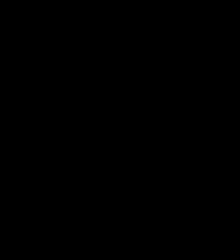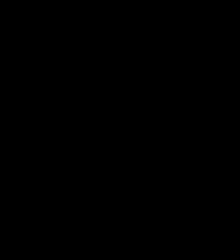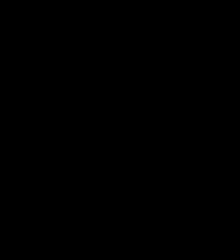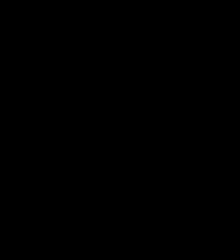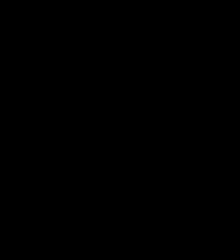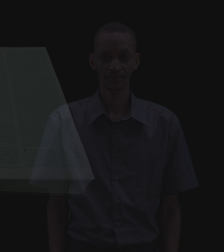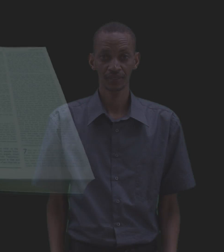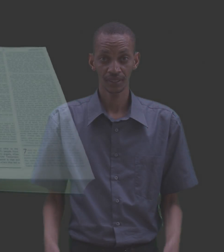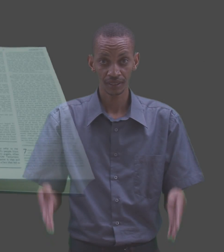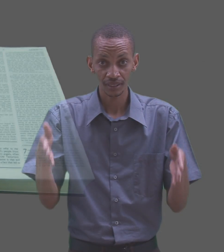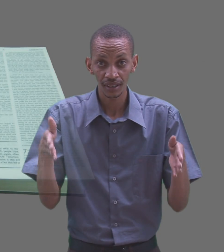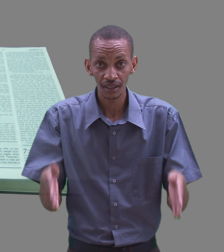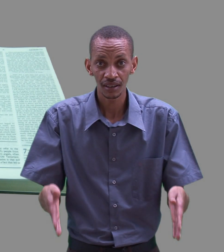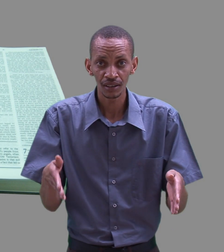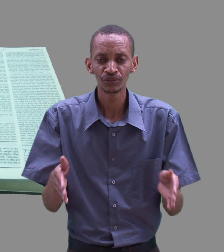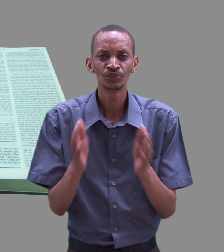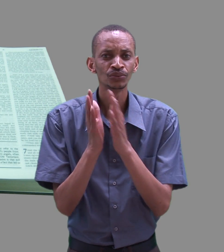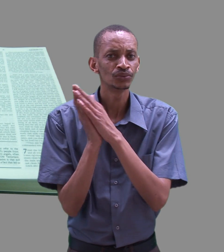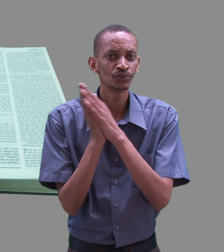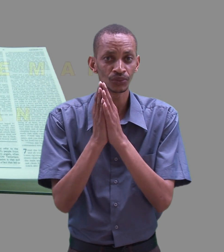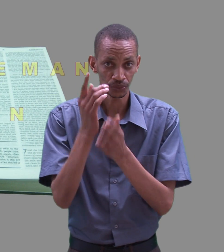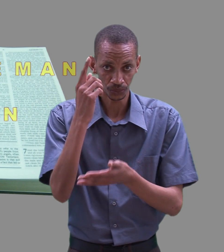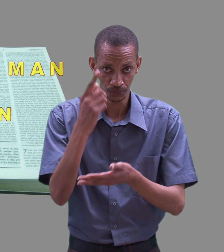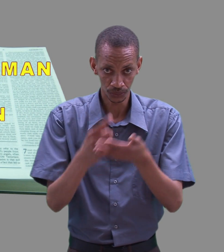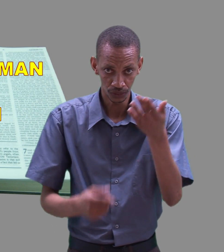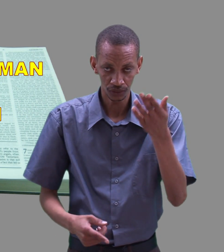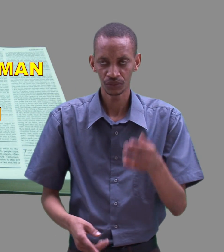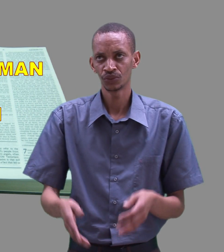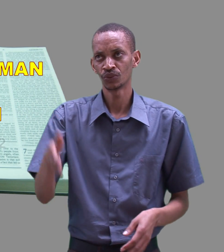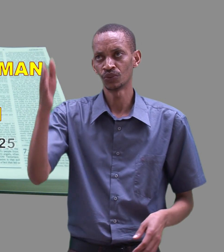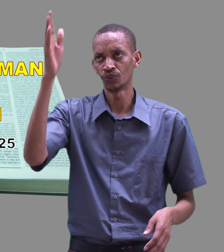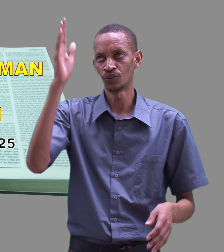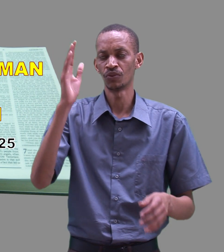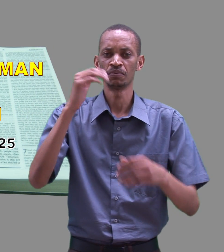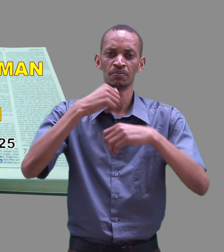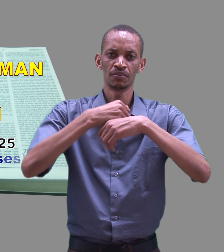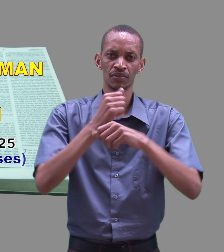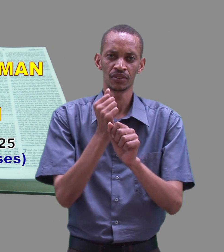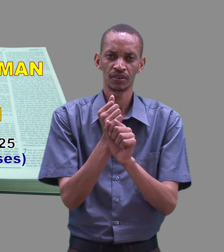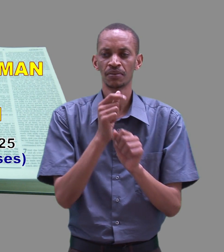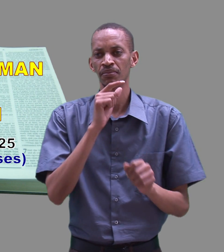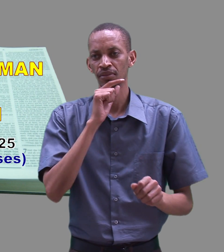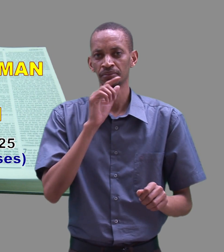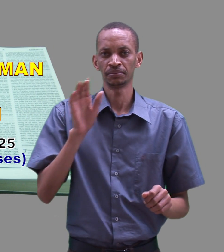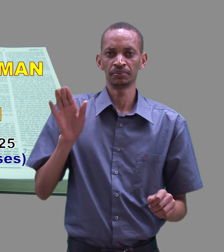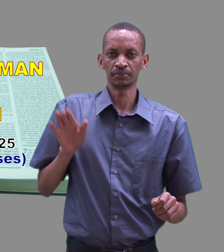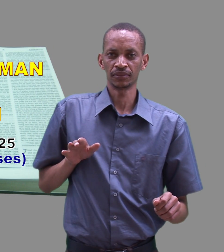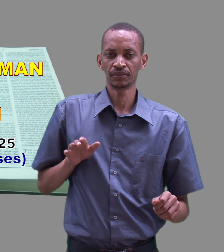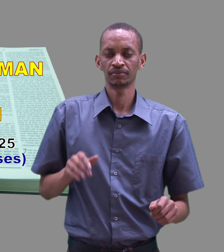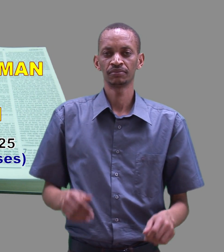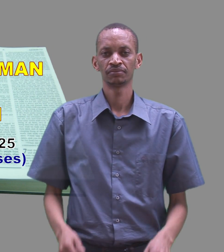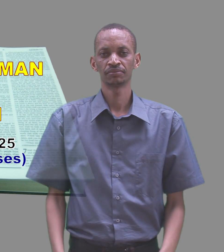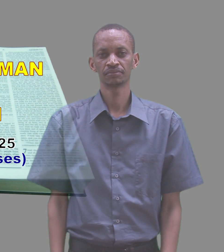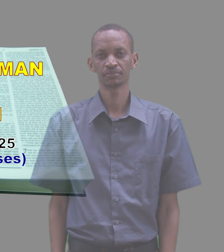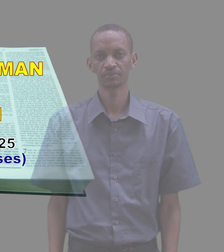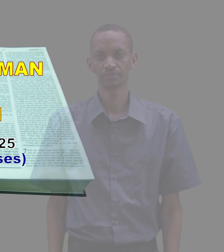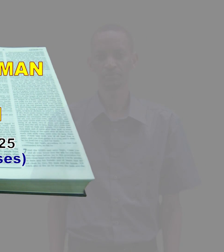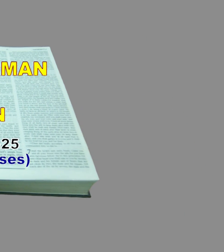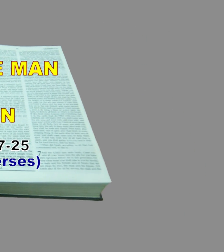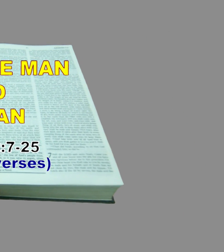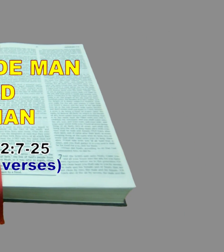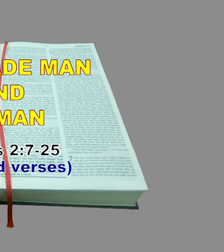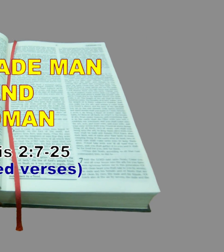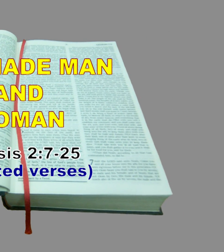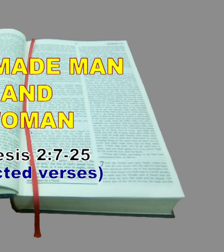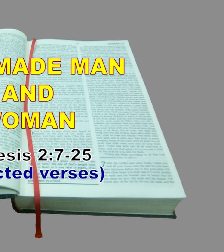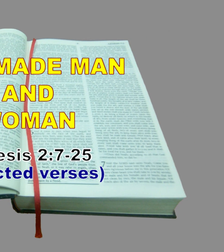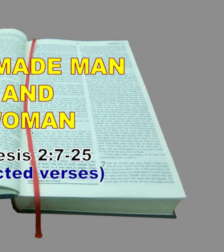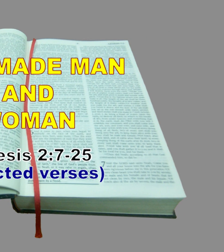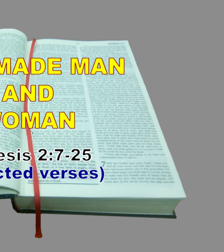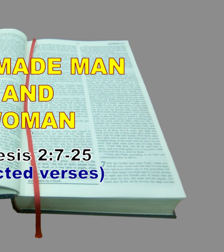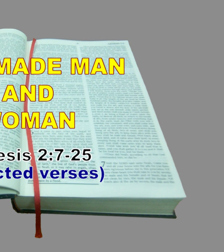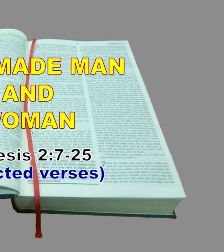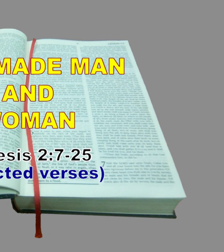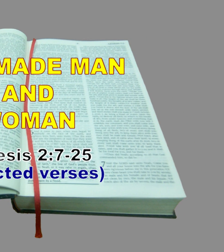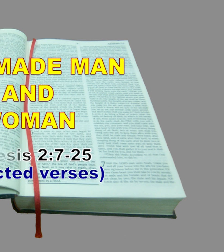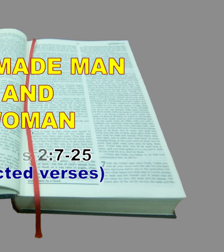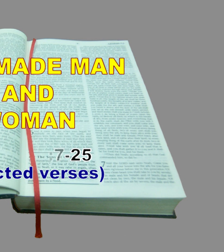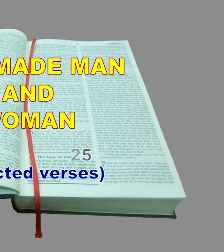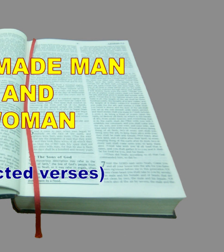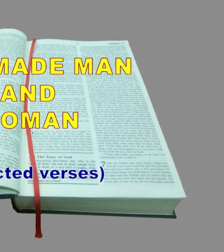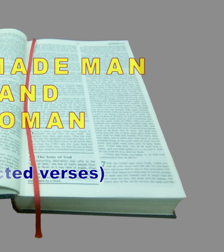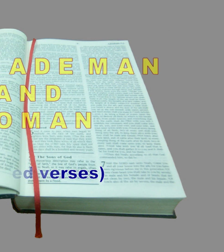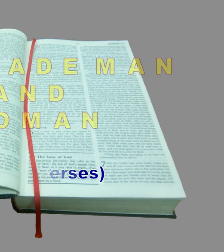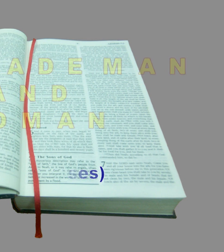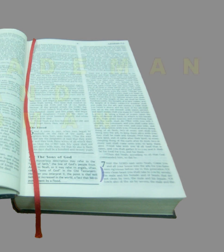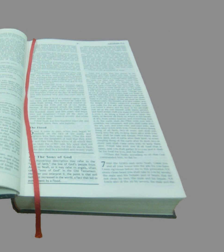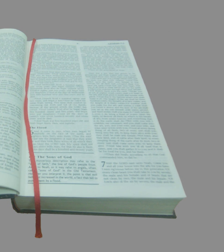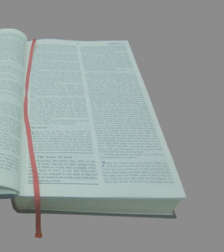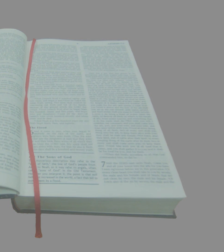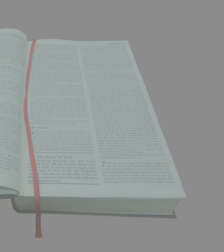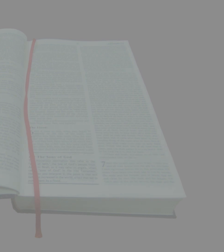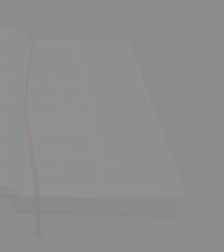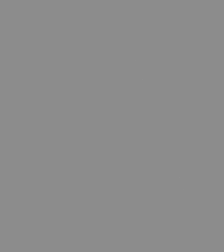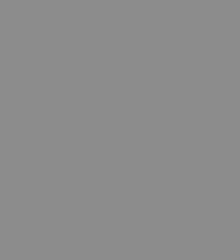God made man and woman